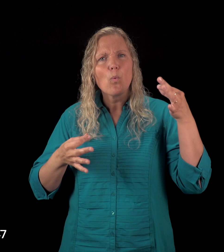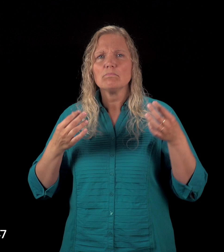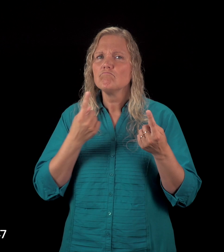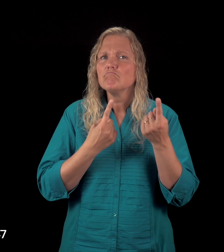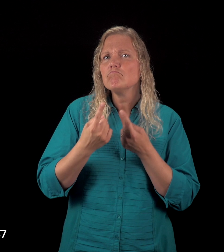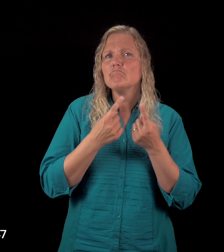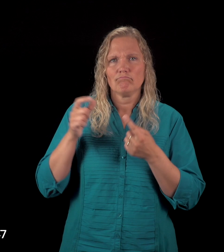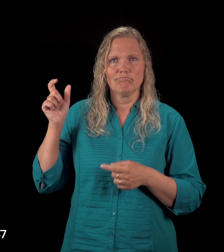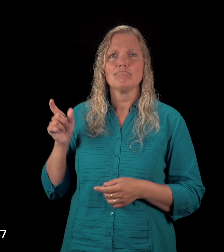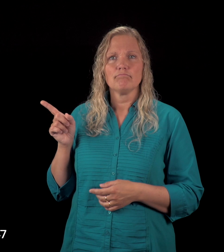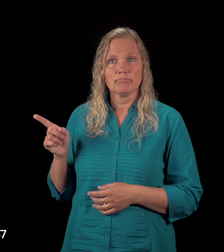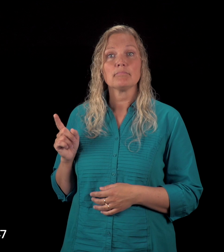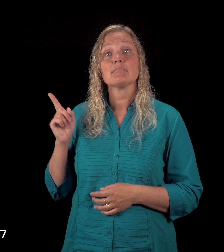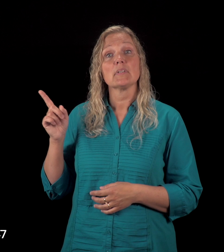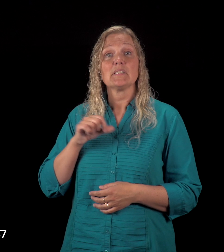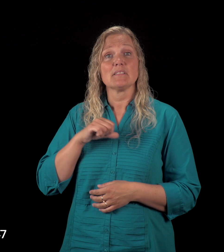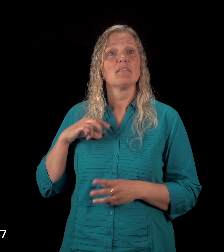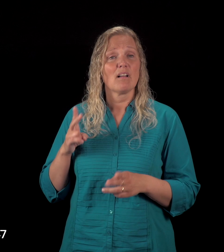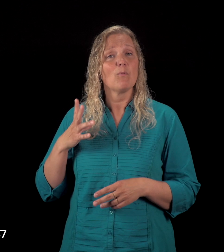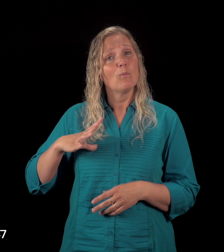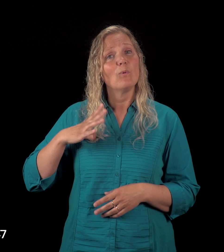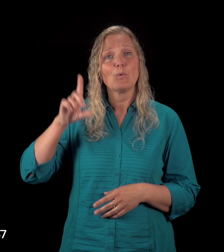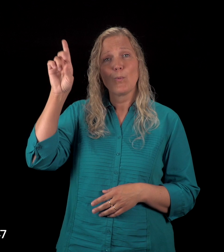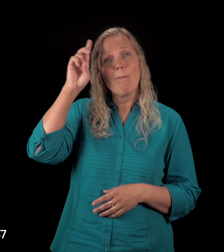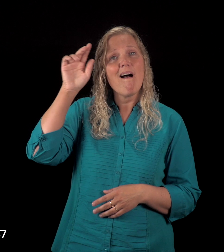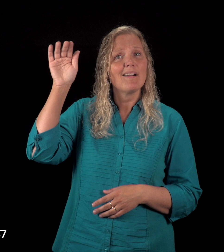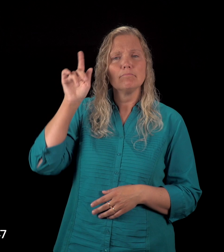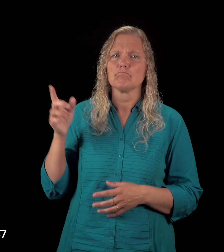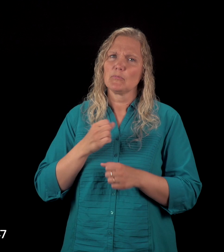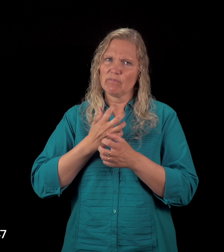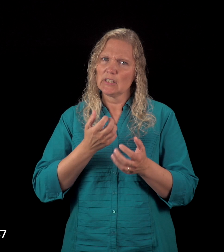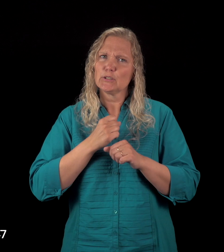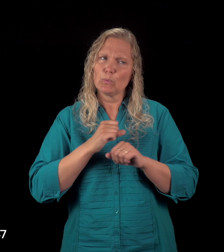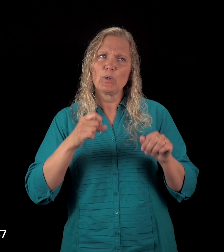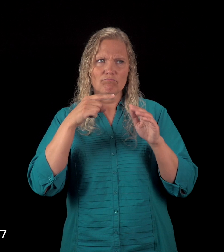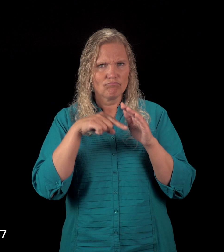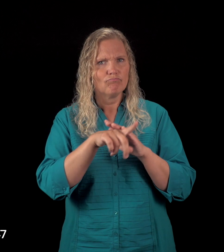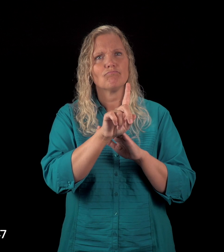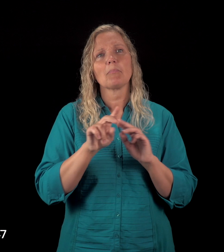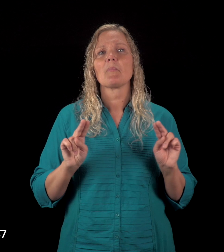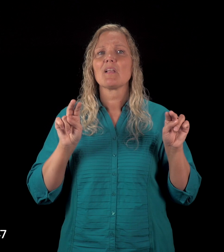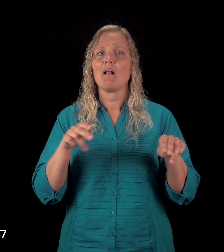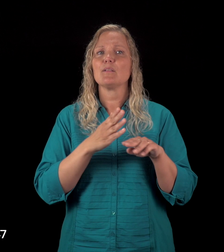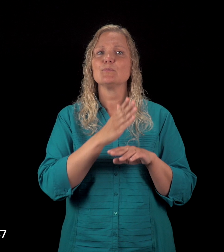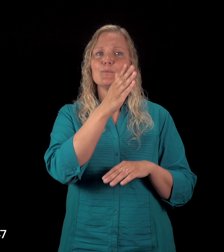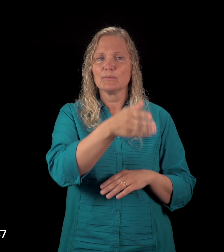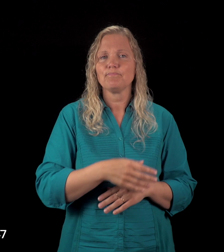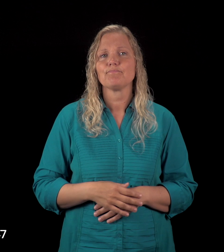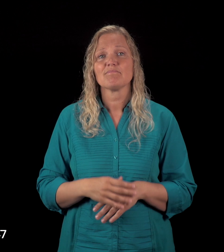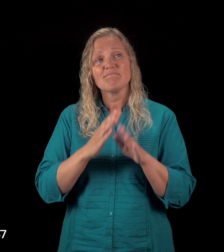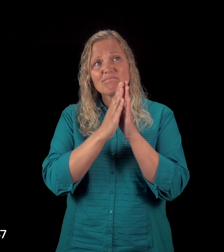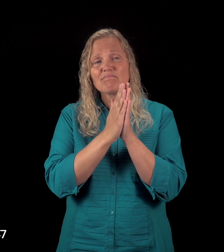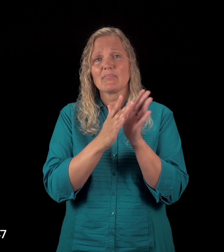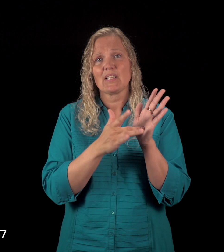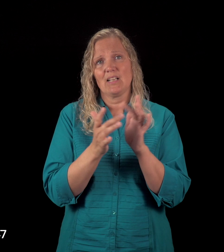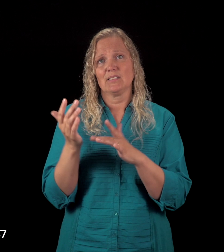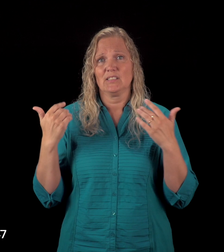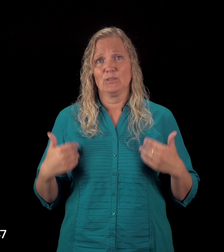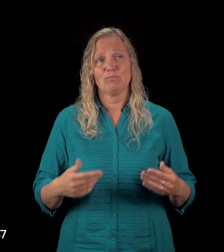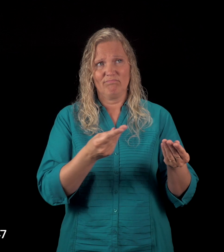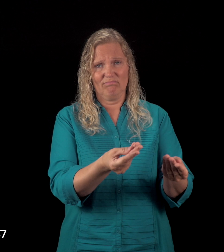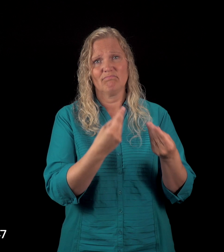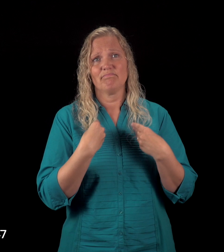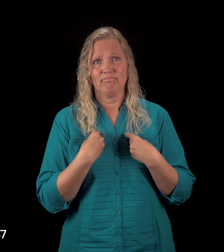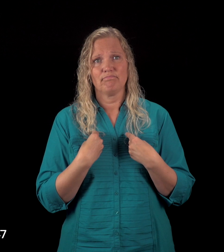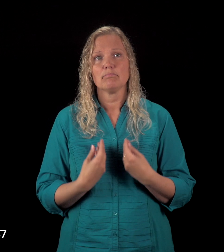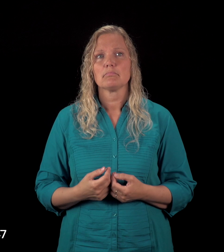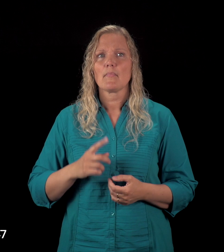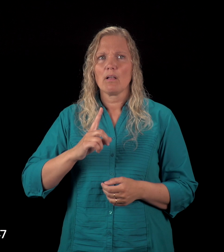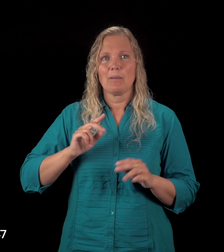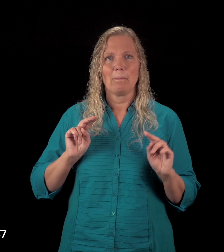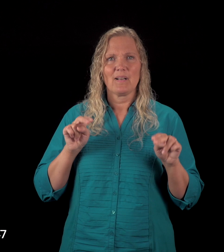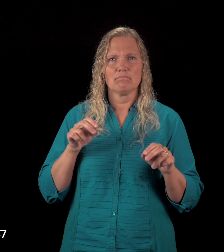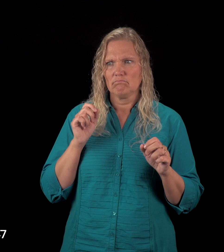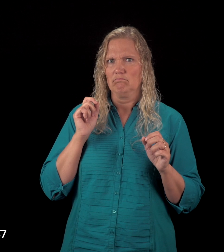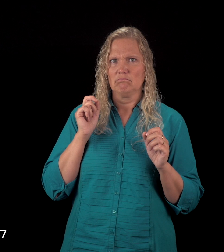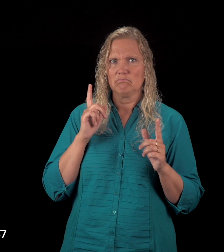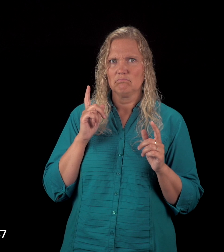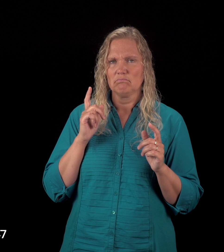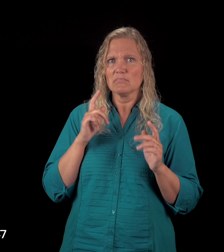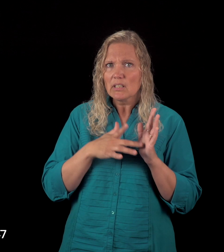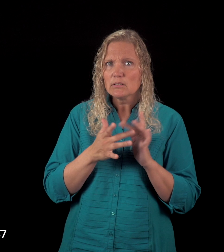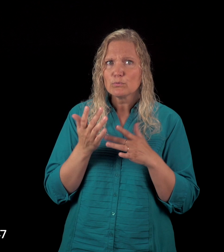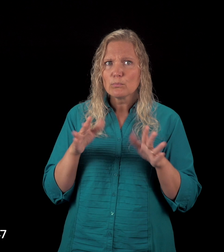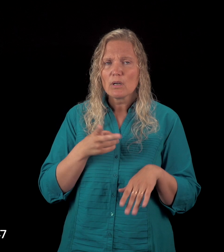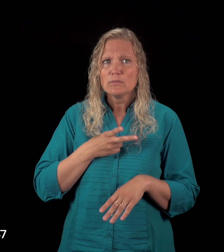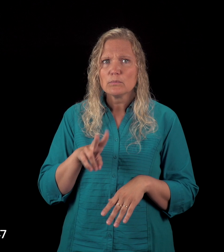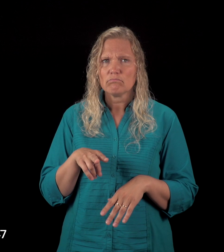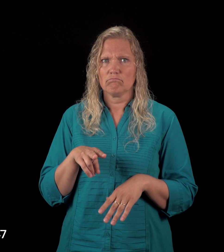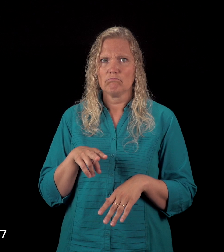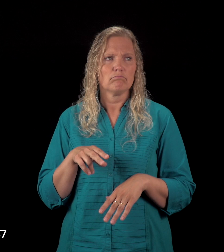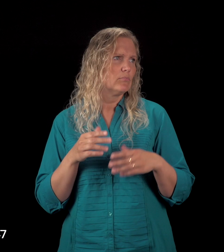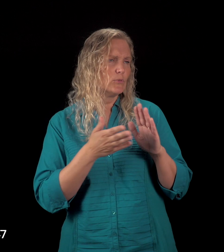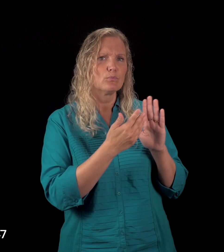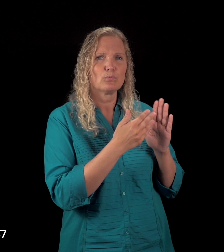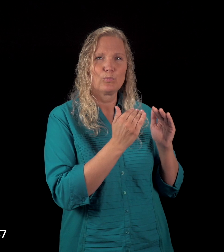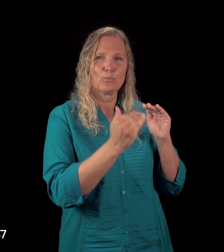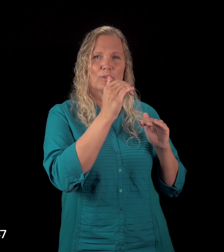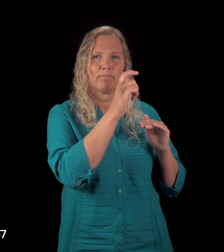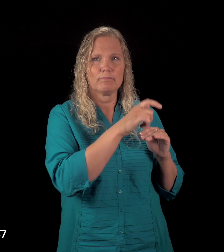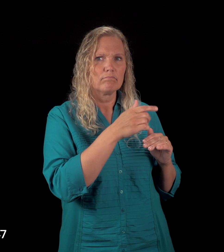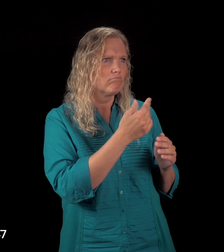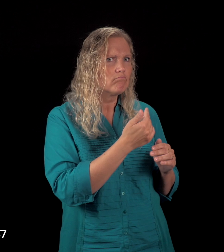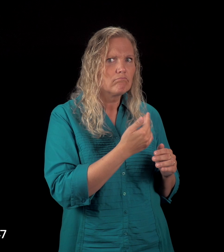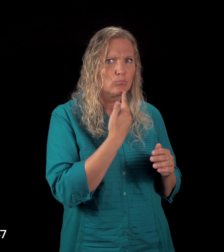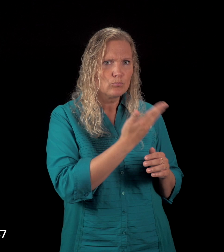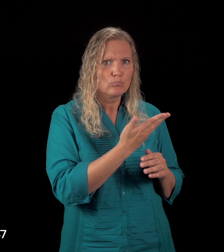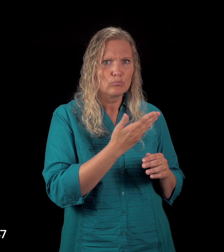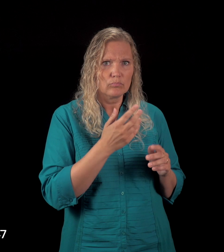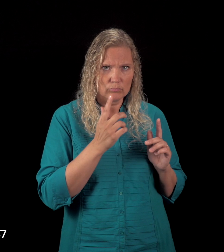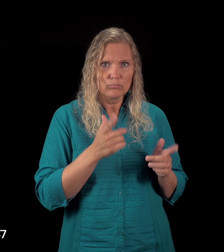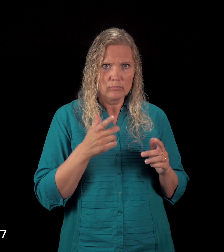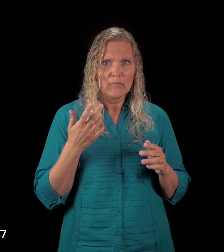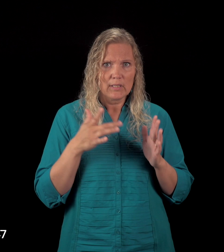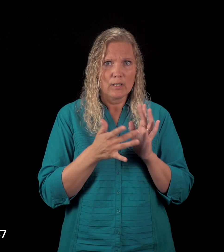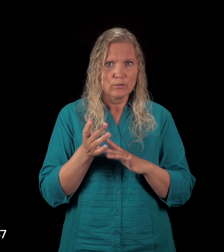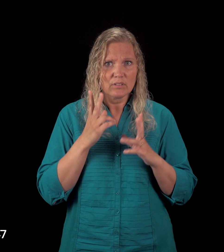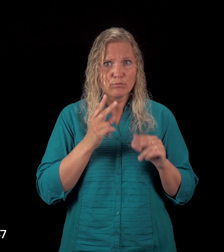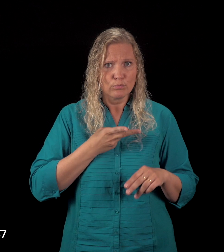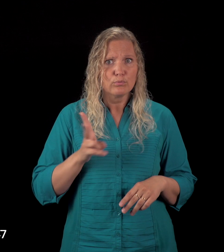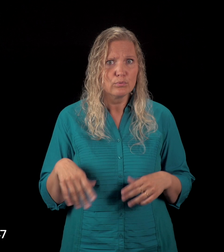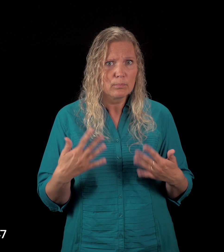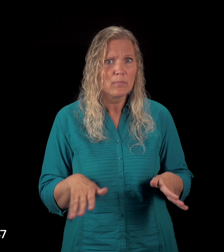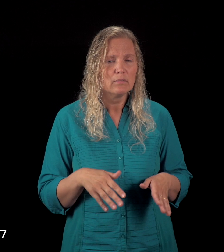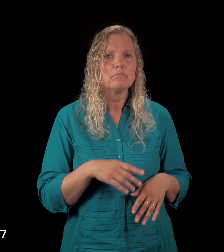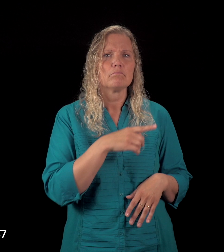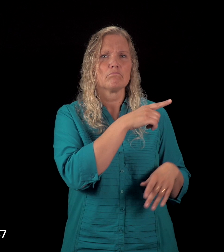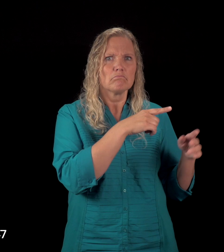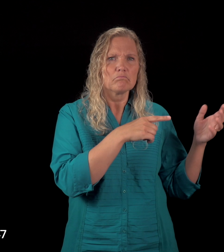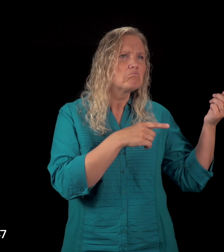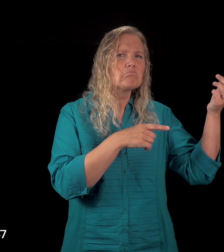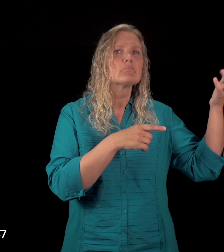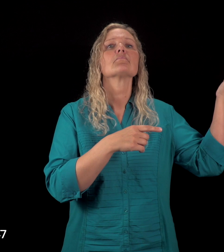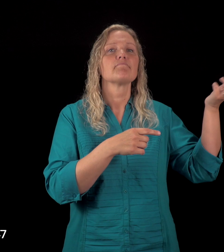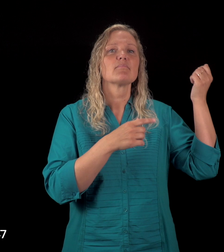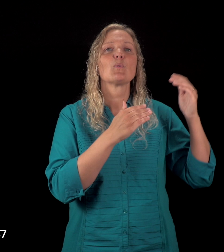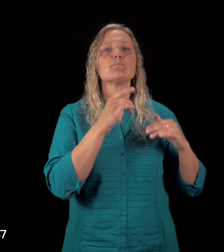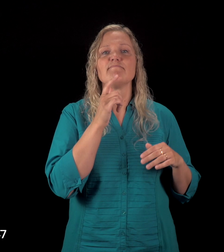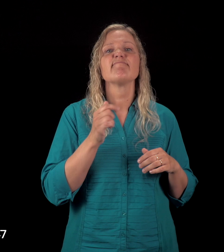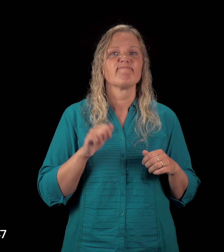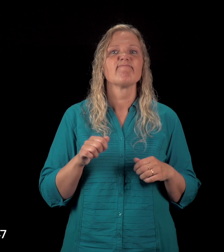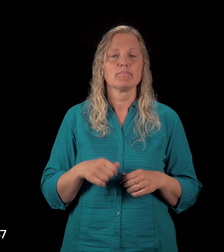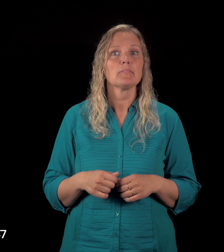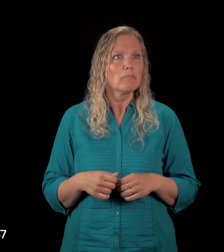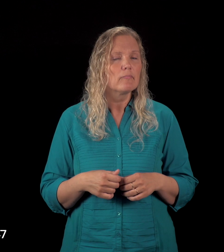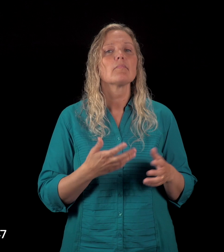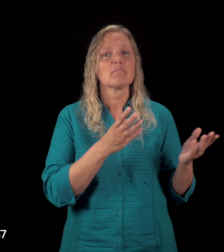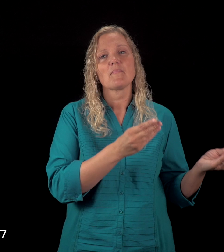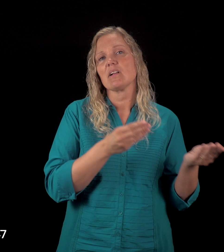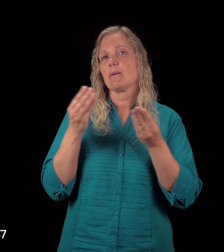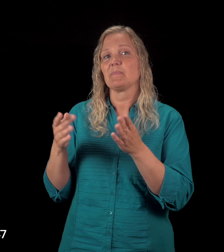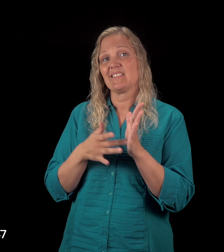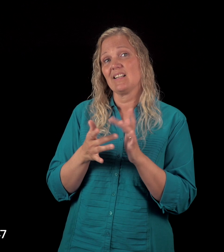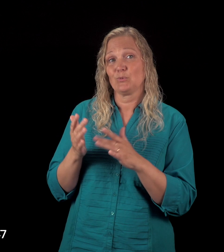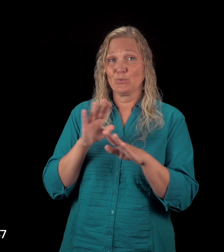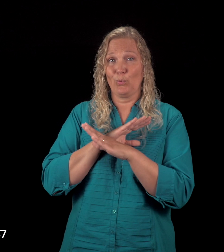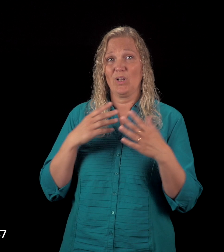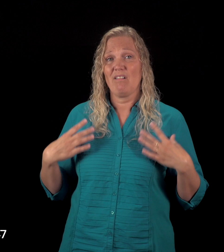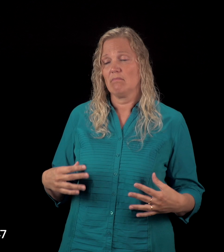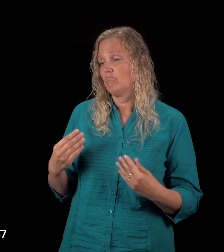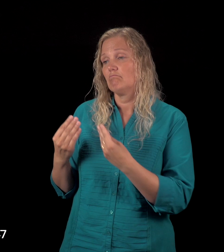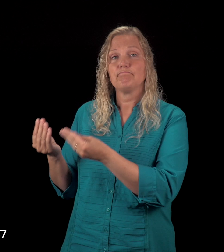Pilate was surprised to hear that Jesus was already dead, so he summoned the centurion to ask if this was so. When Pilate had confirmed it with the centurion, he granted the body to Joseph.